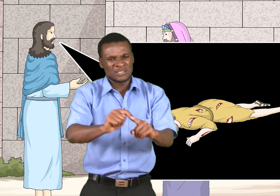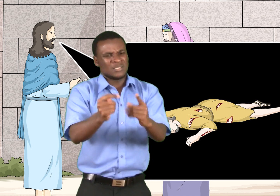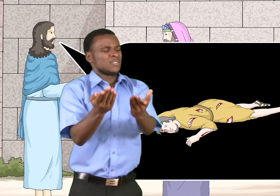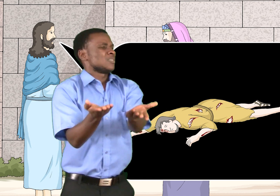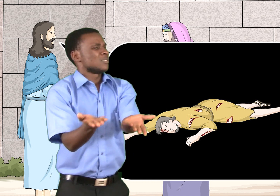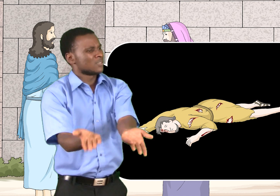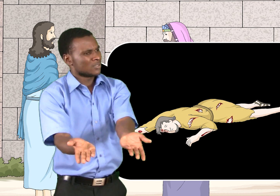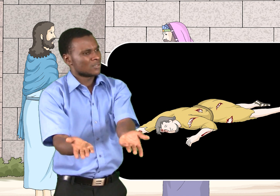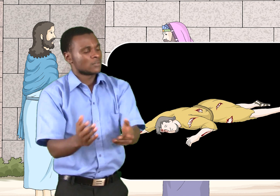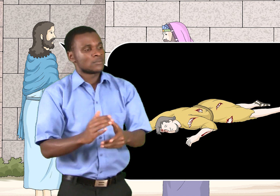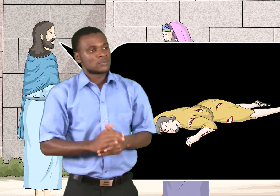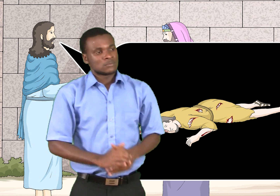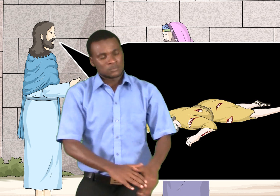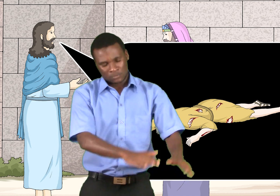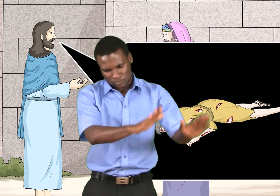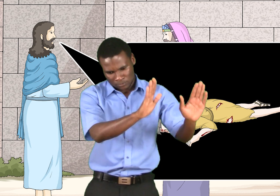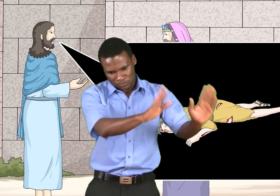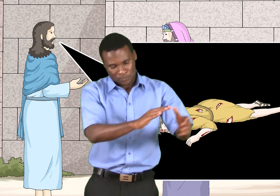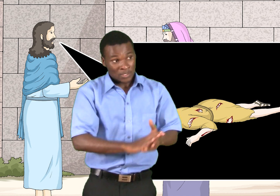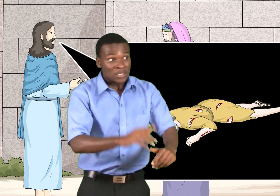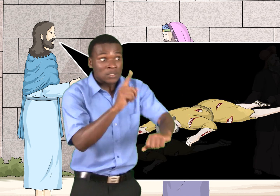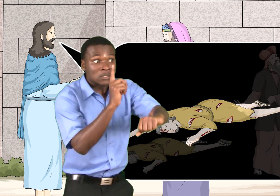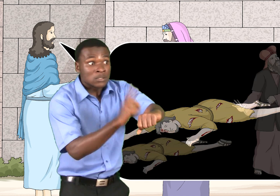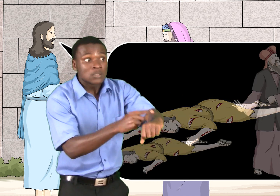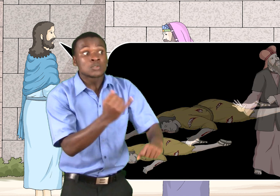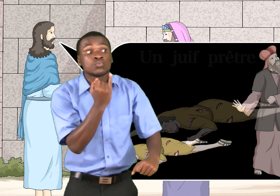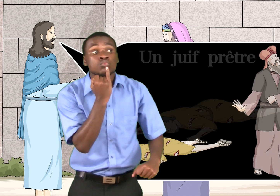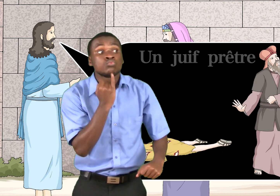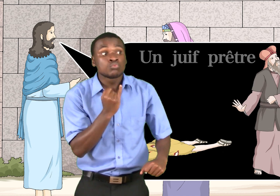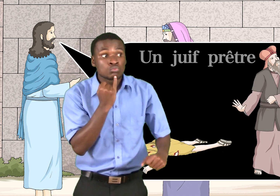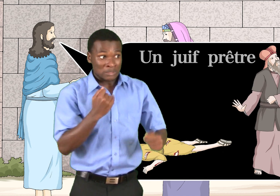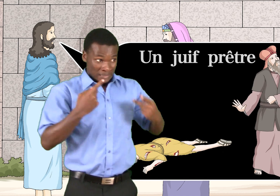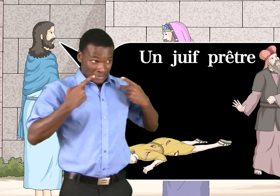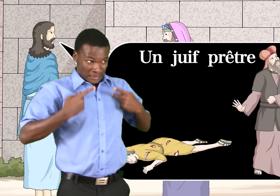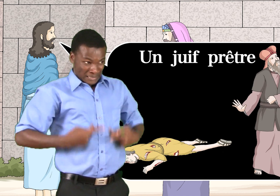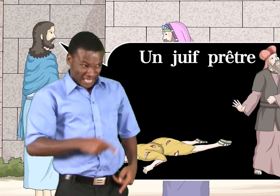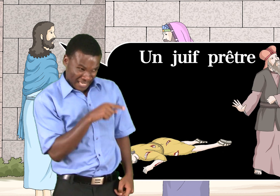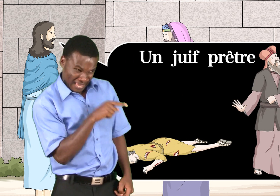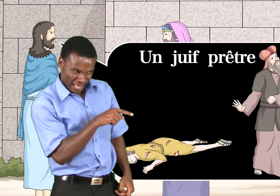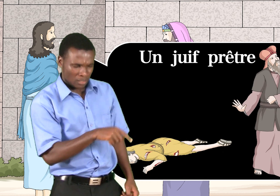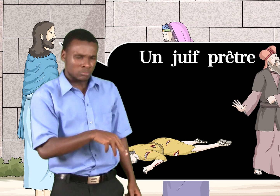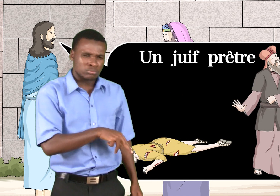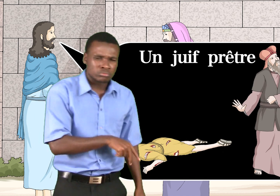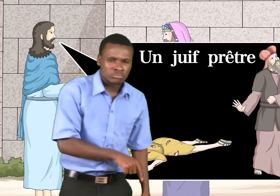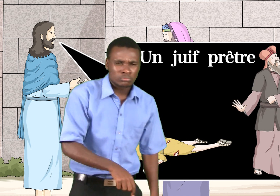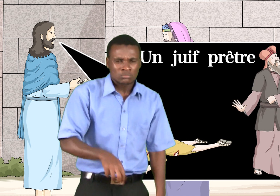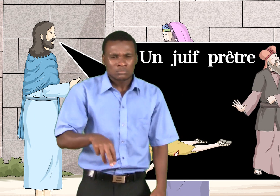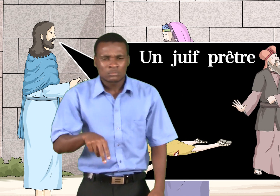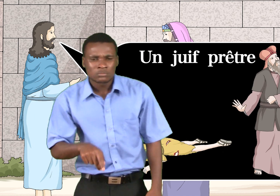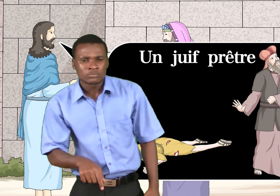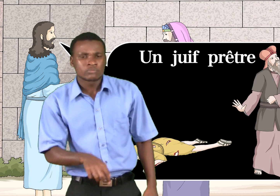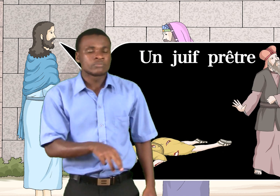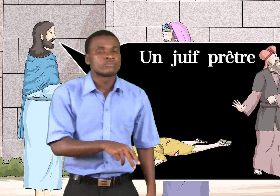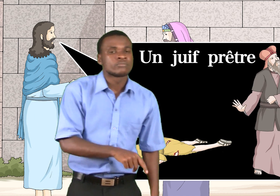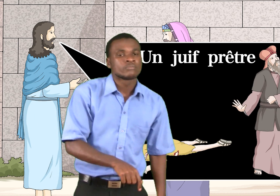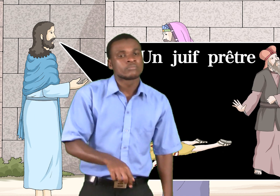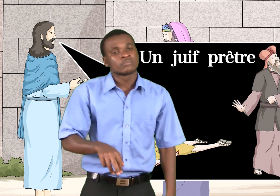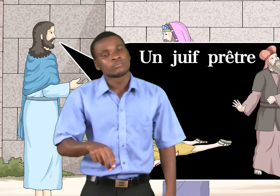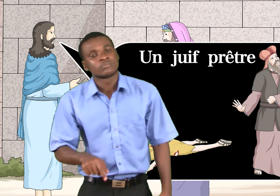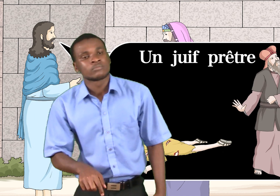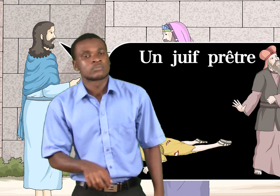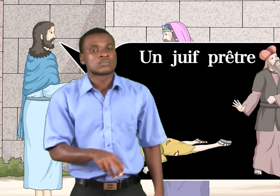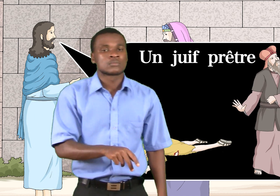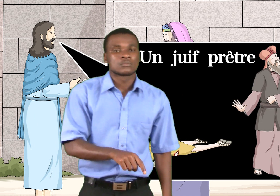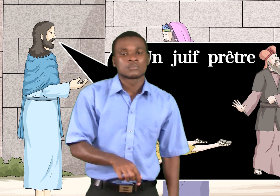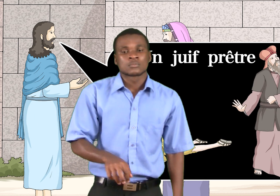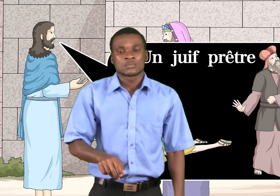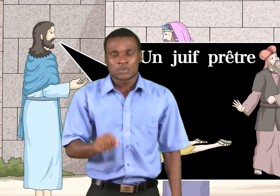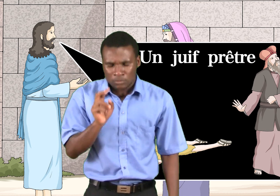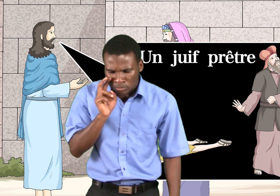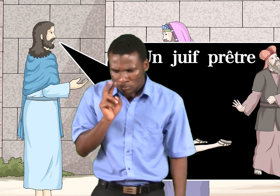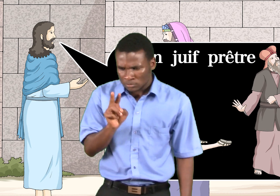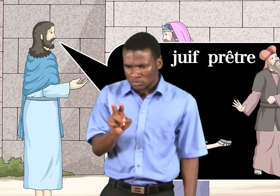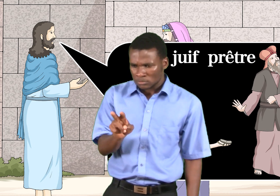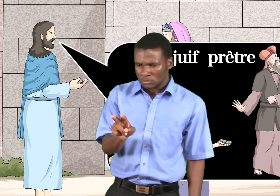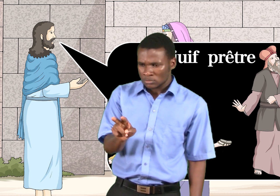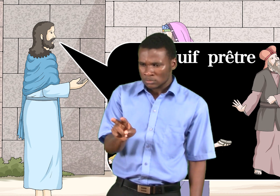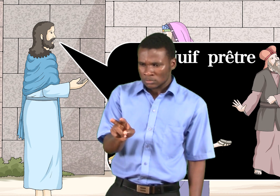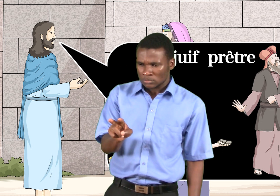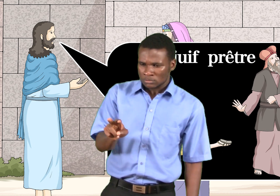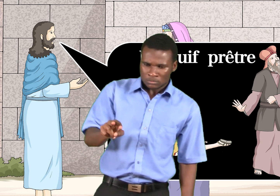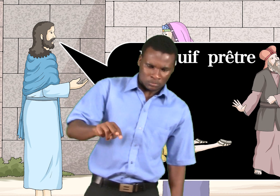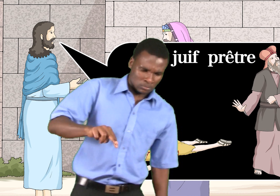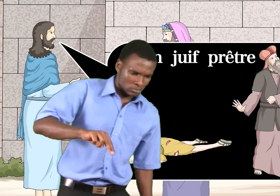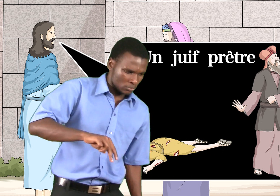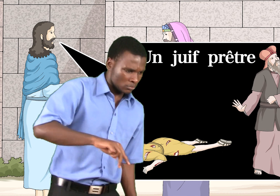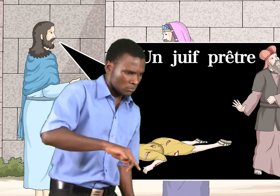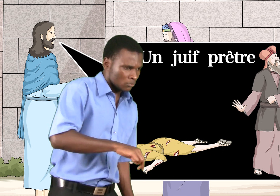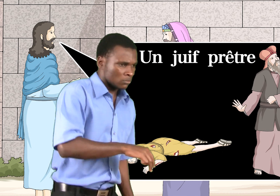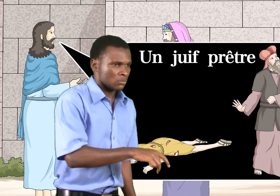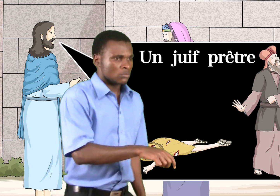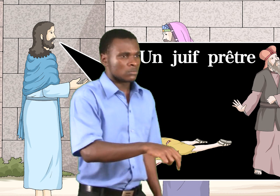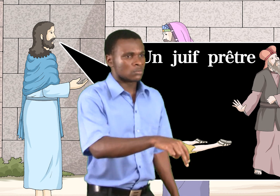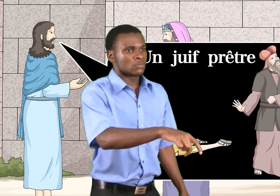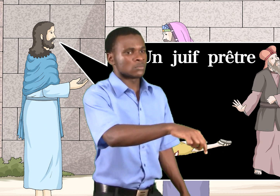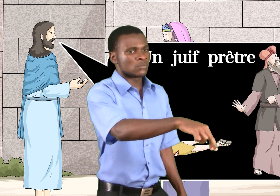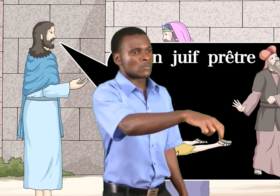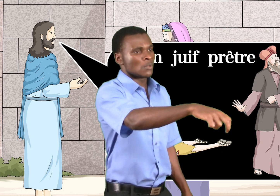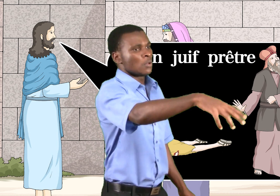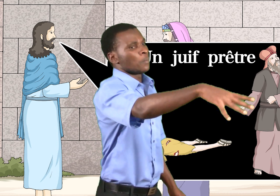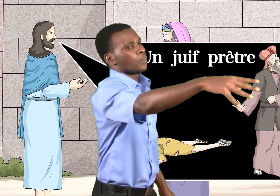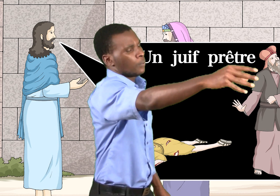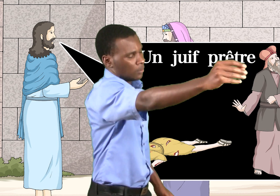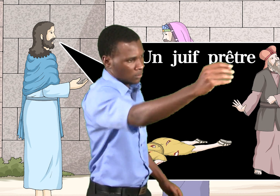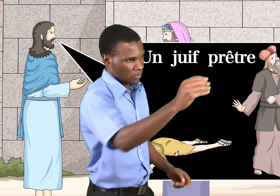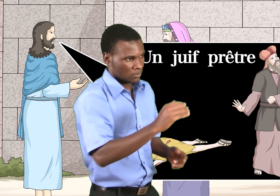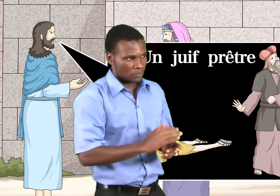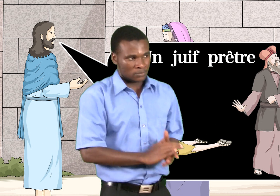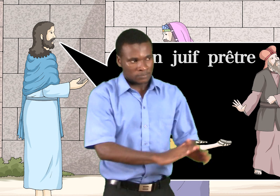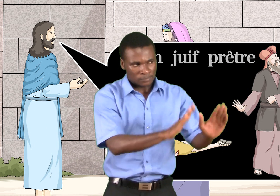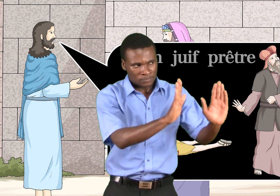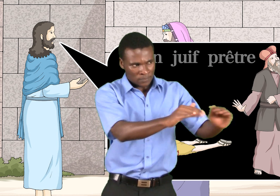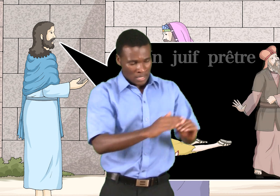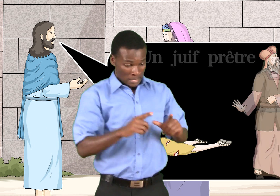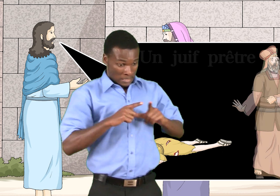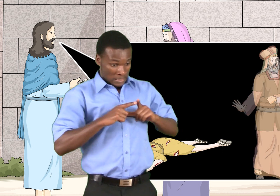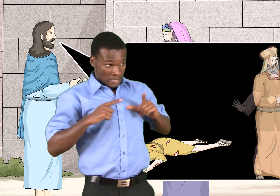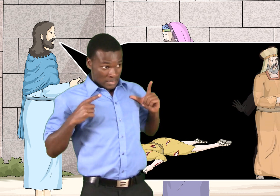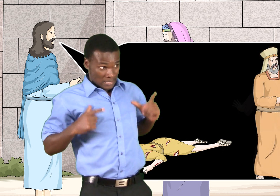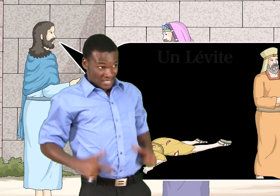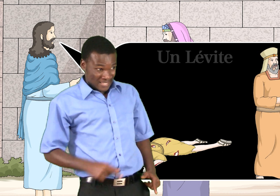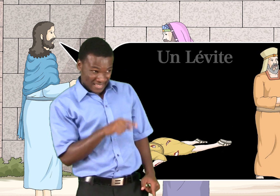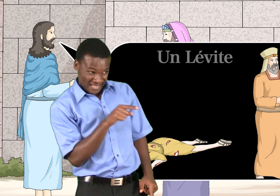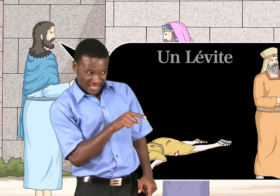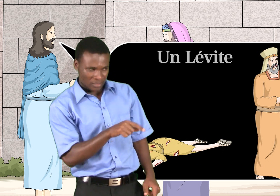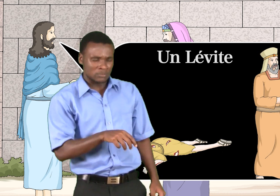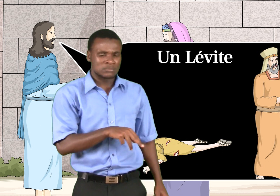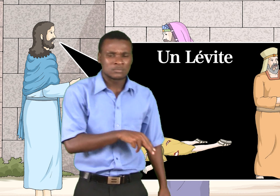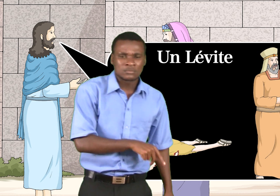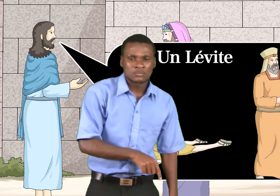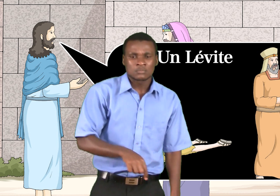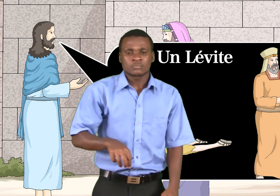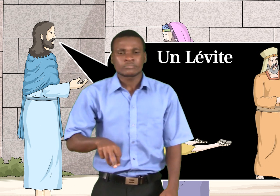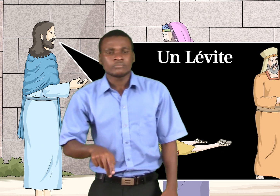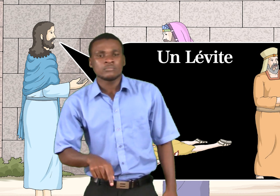Now by chance a priest was going down the same road, but when he saw him, he passed by on the other side.